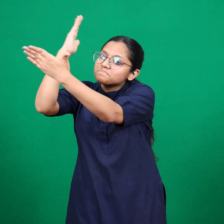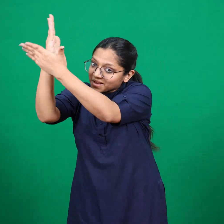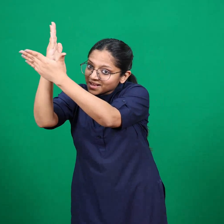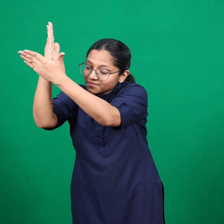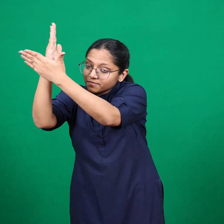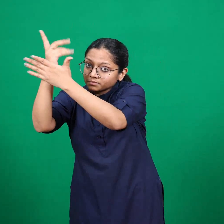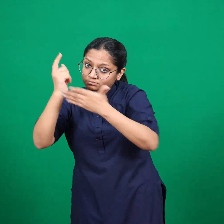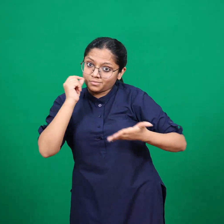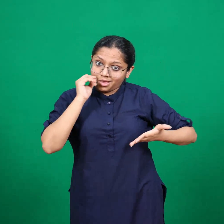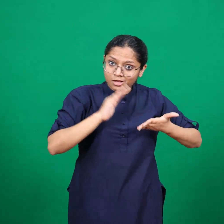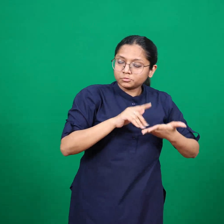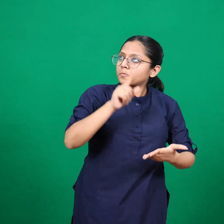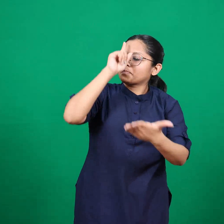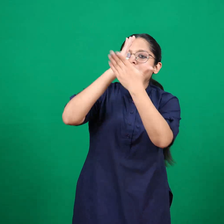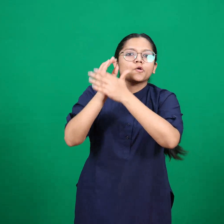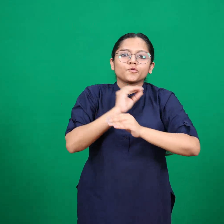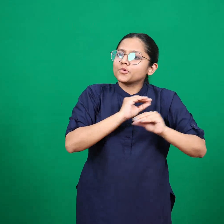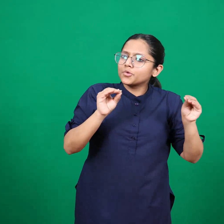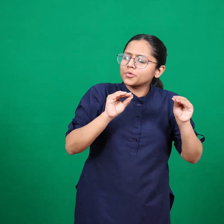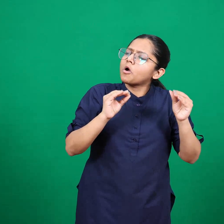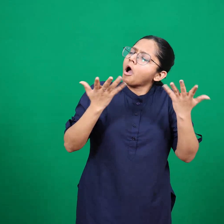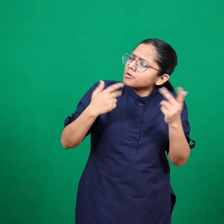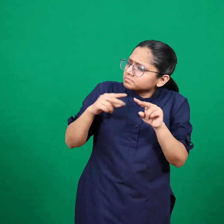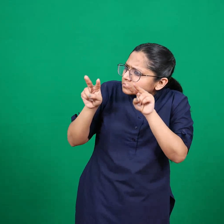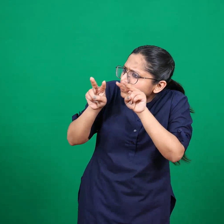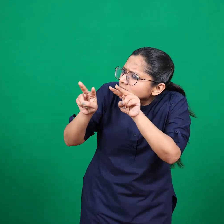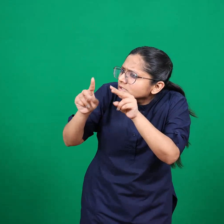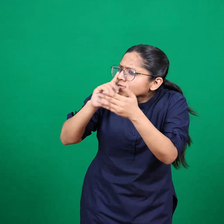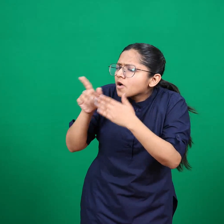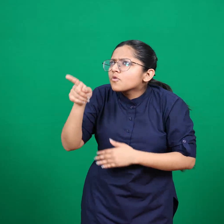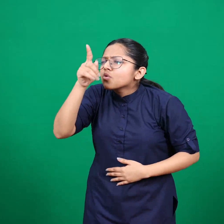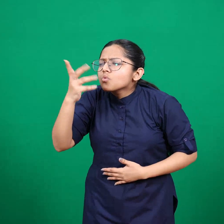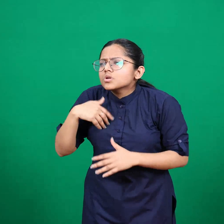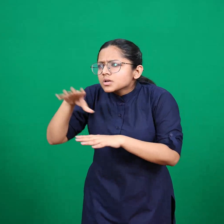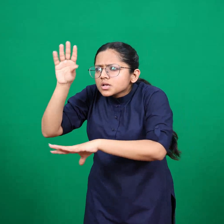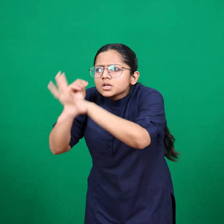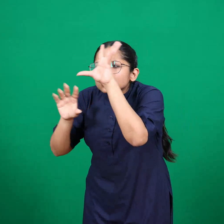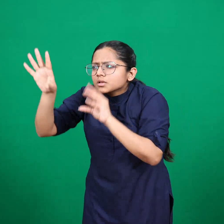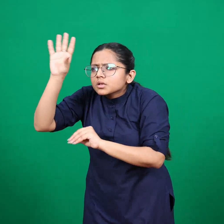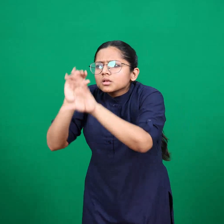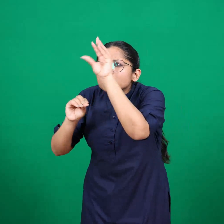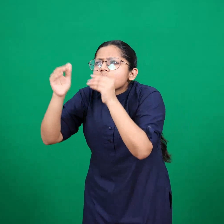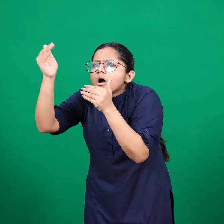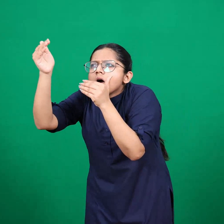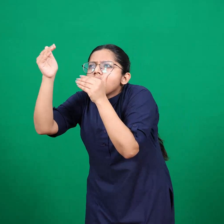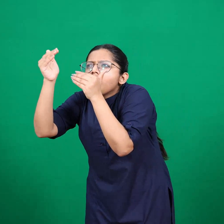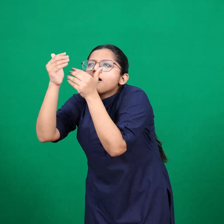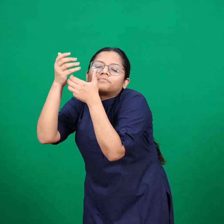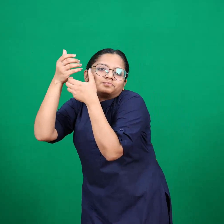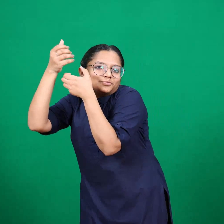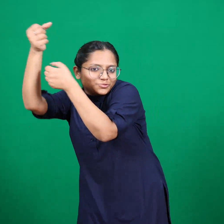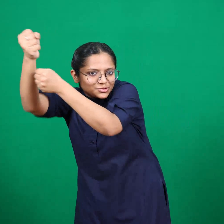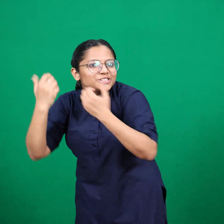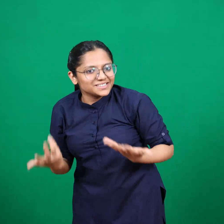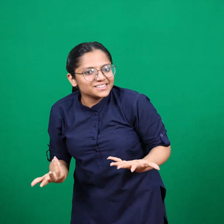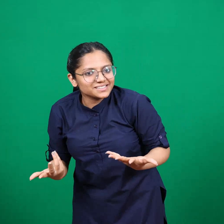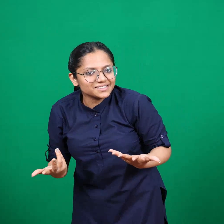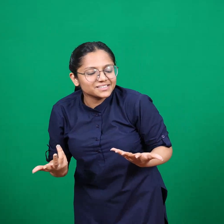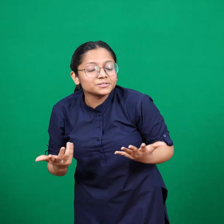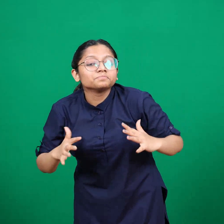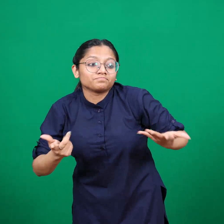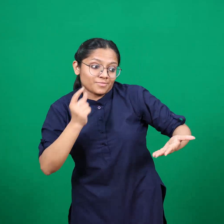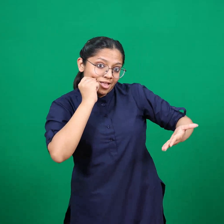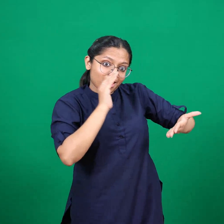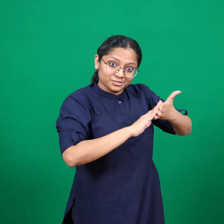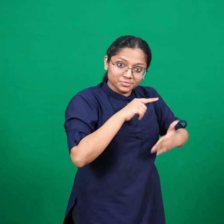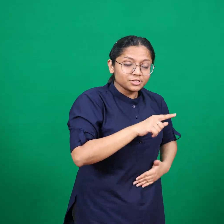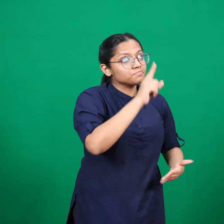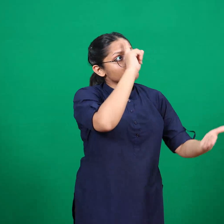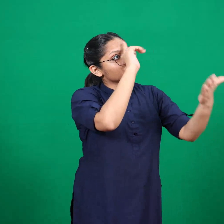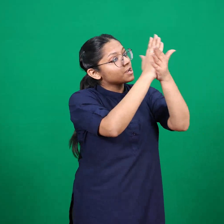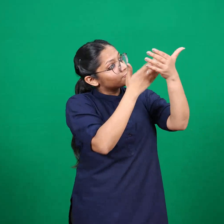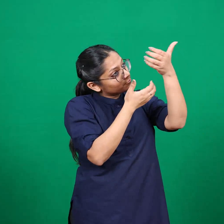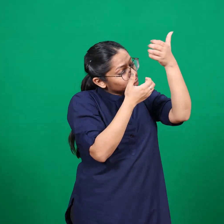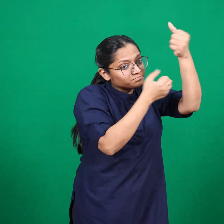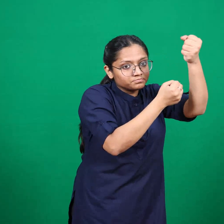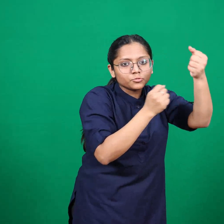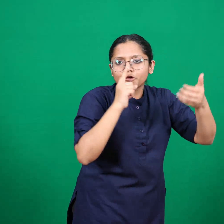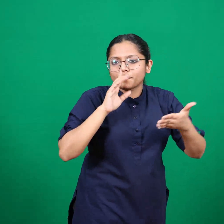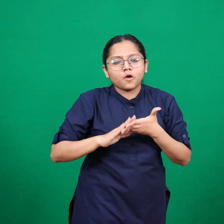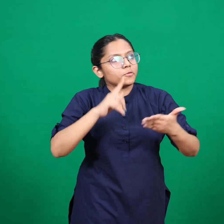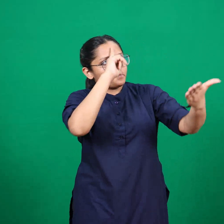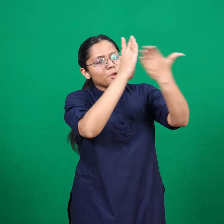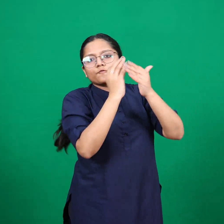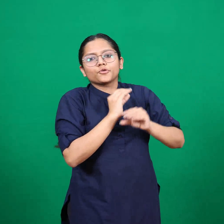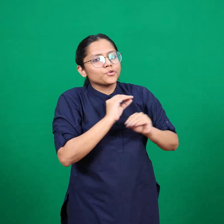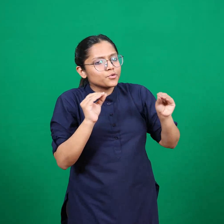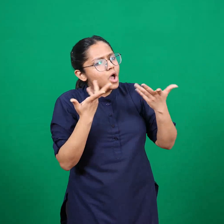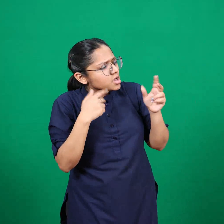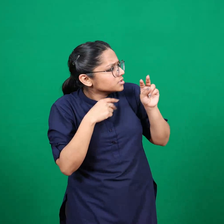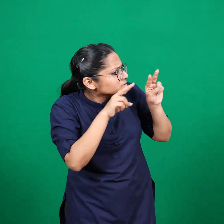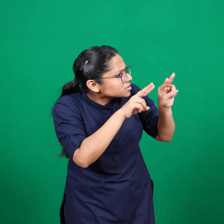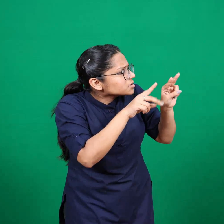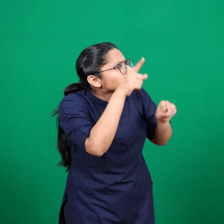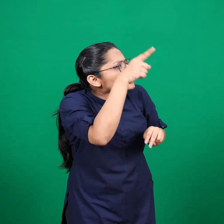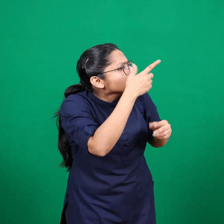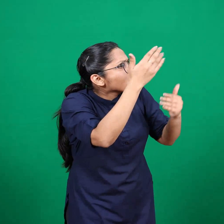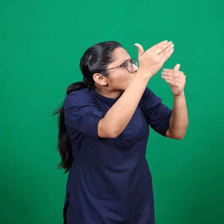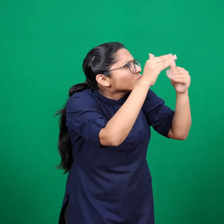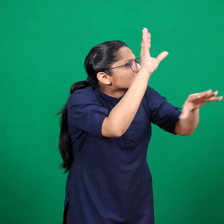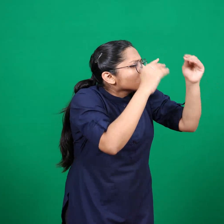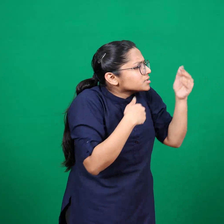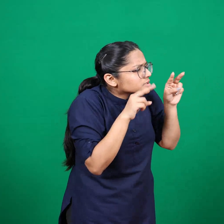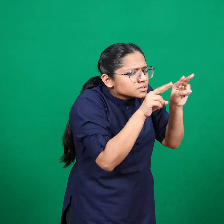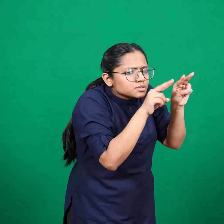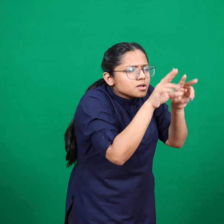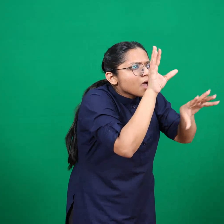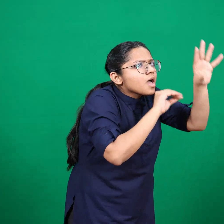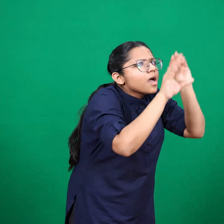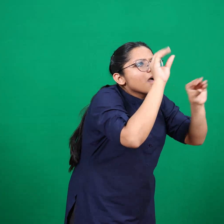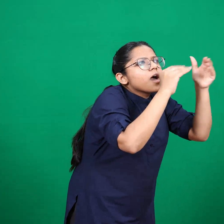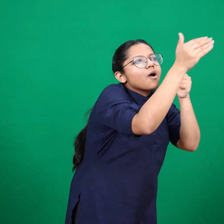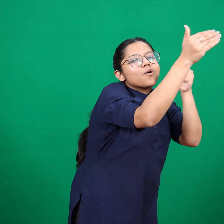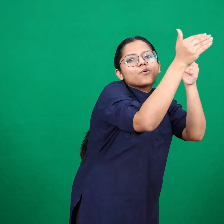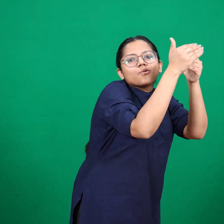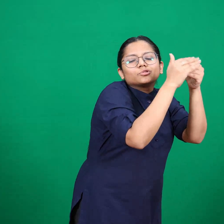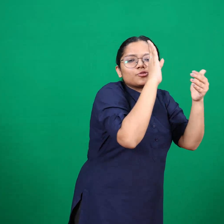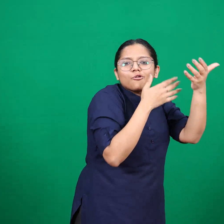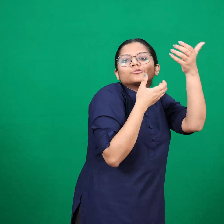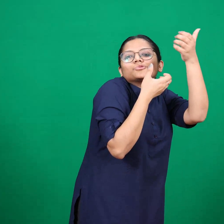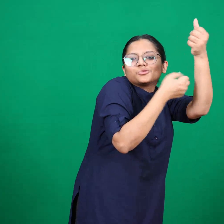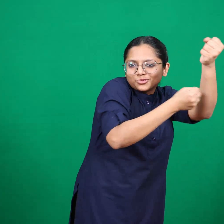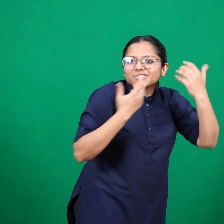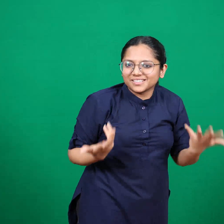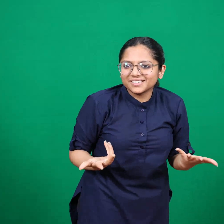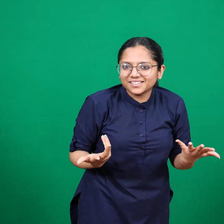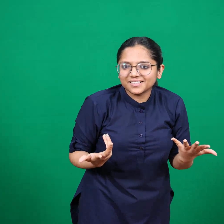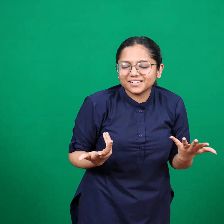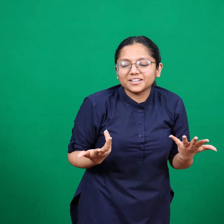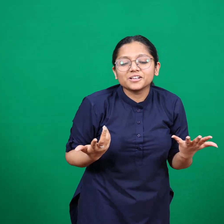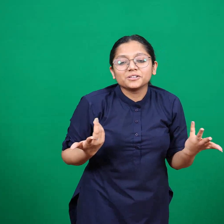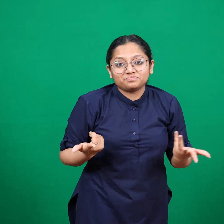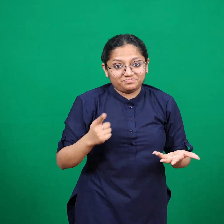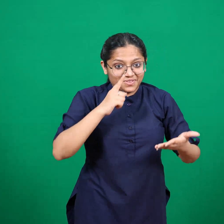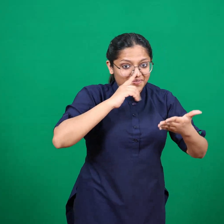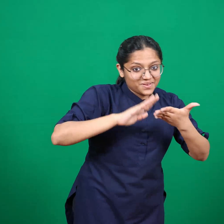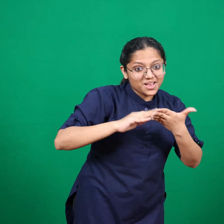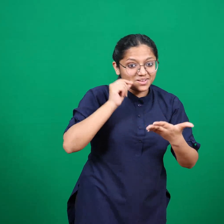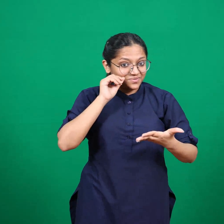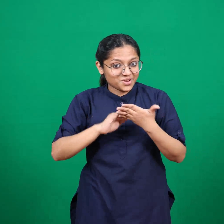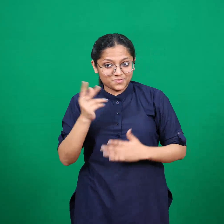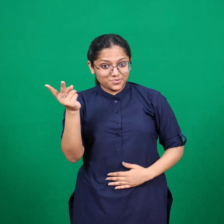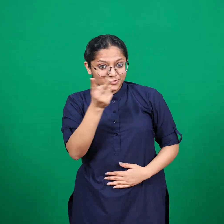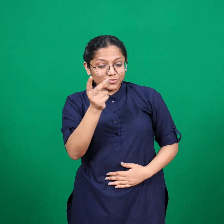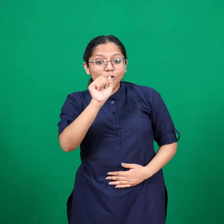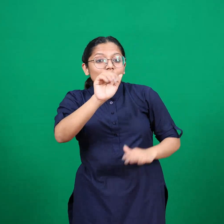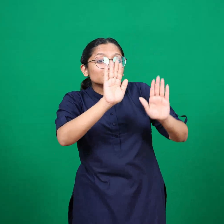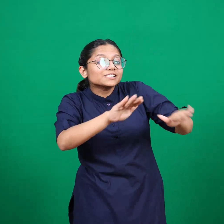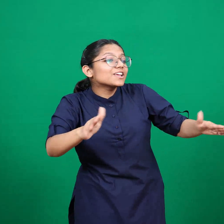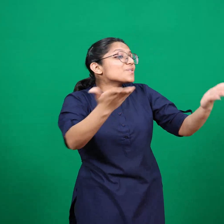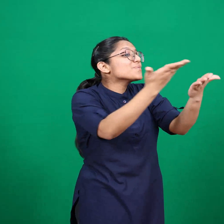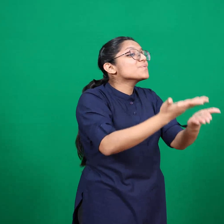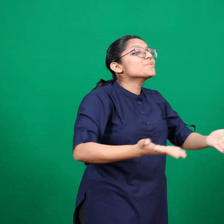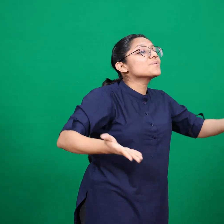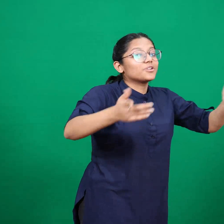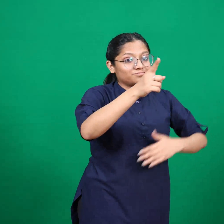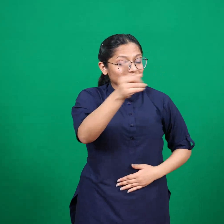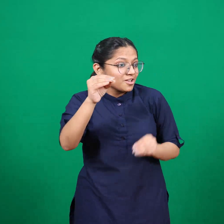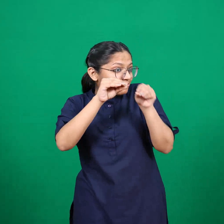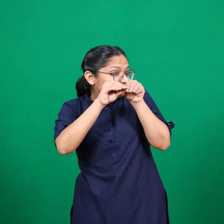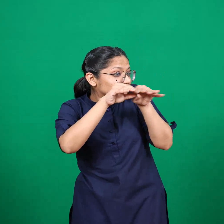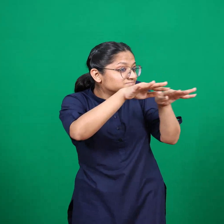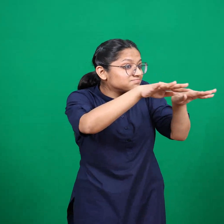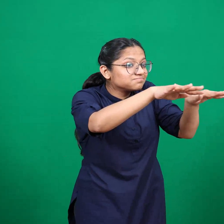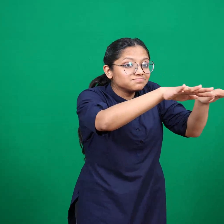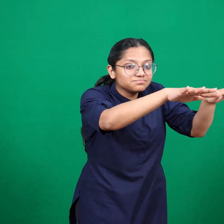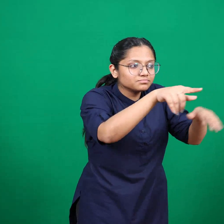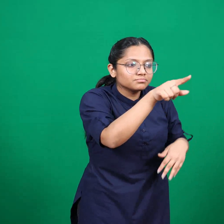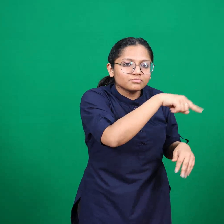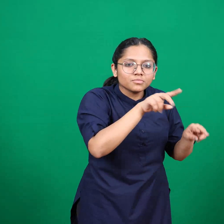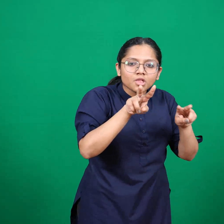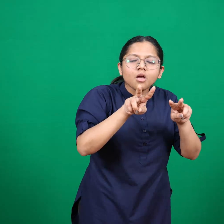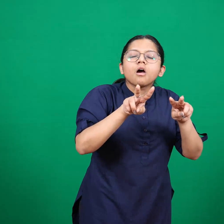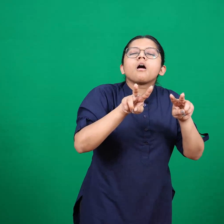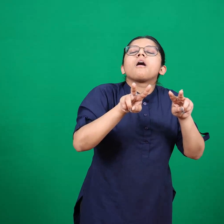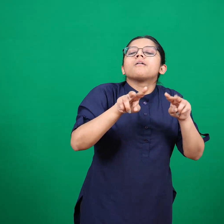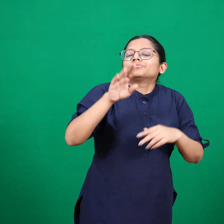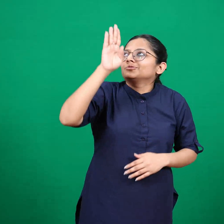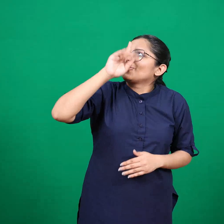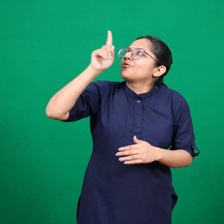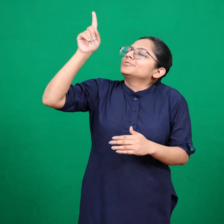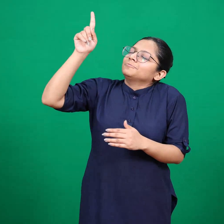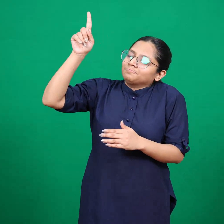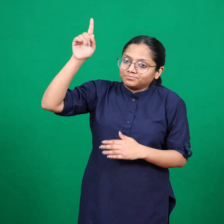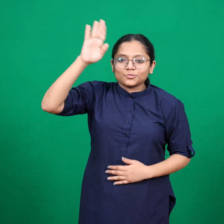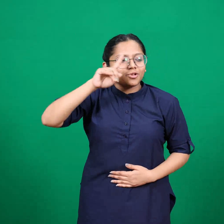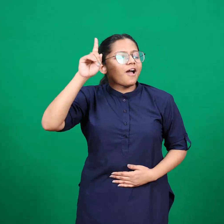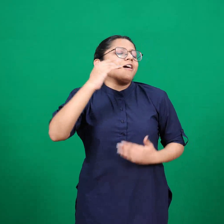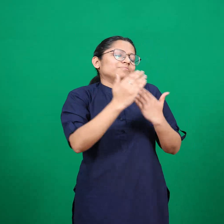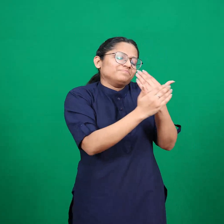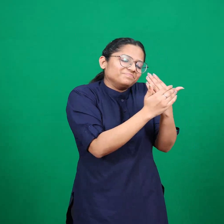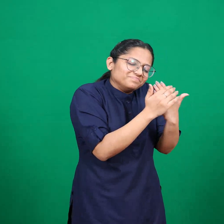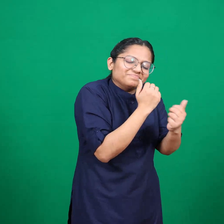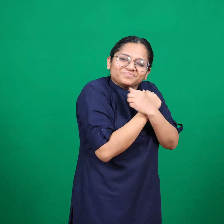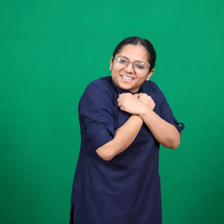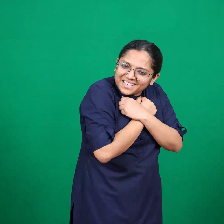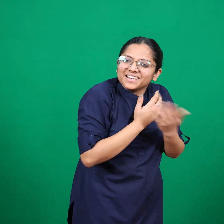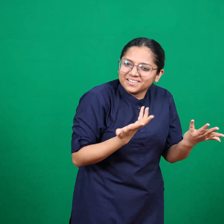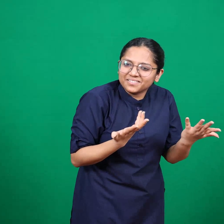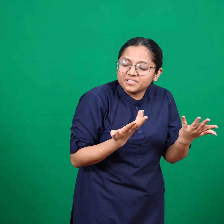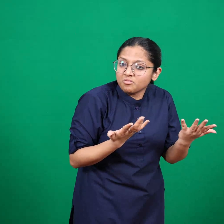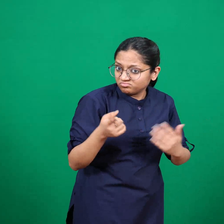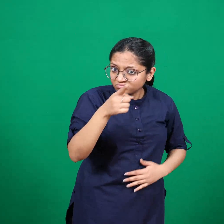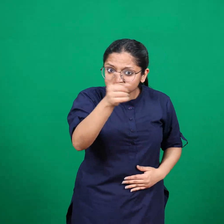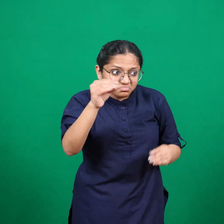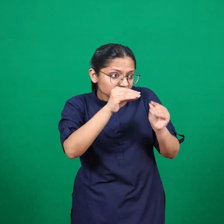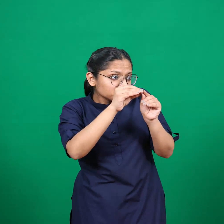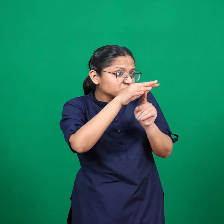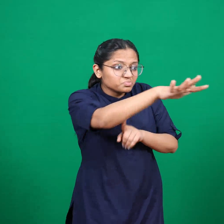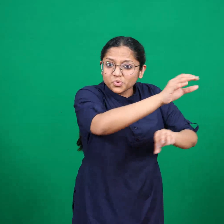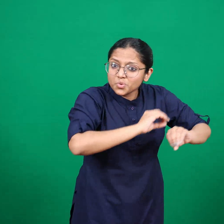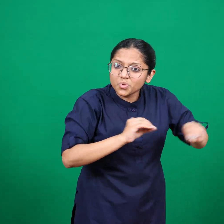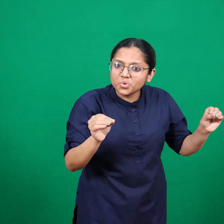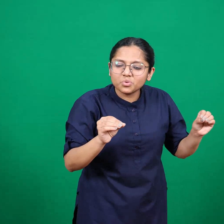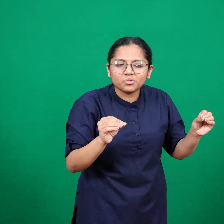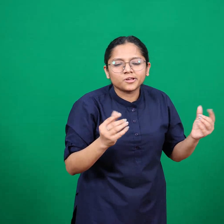For the unbelieving husband is sanctified through his believing wife, and the unbelieving wife is sanctified through her believing husband.